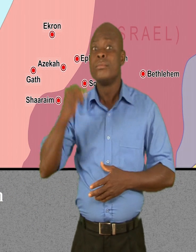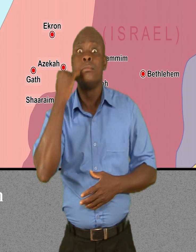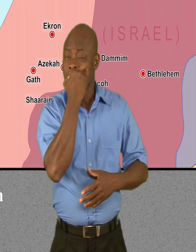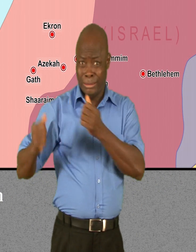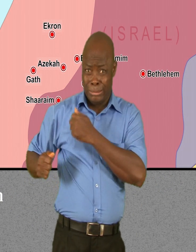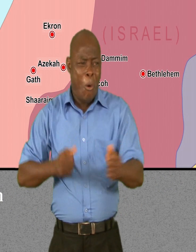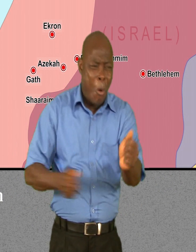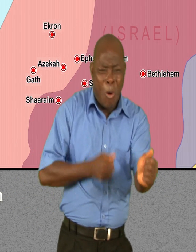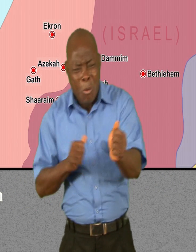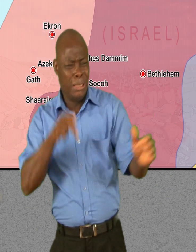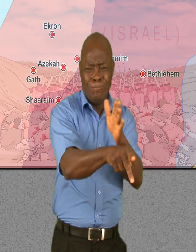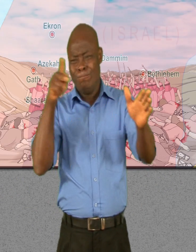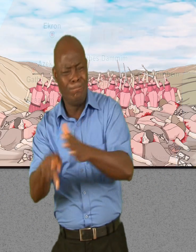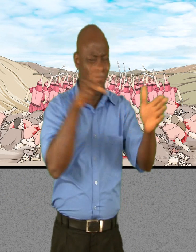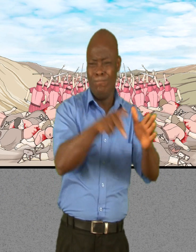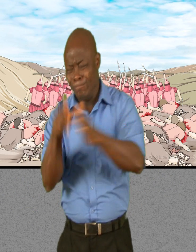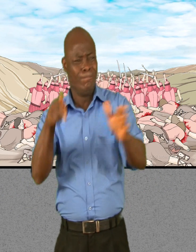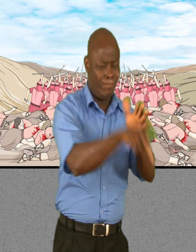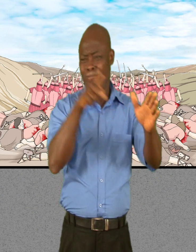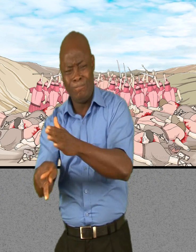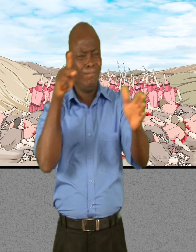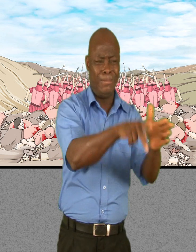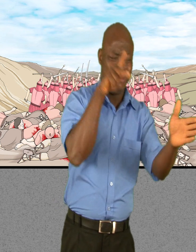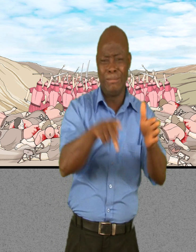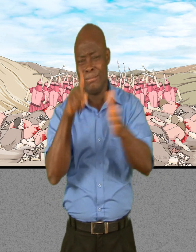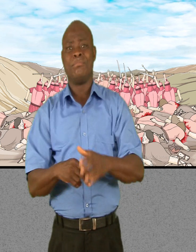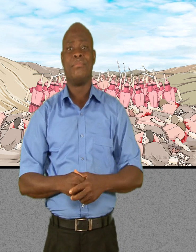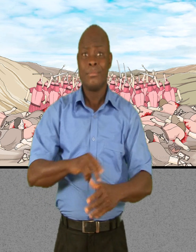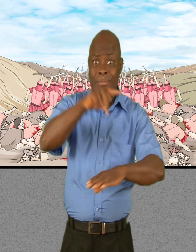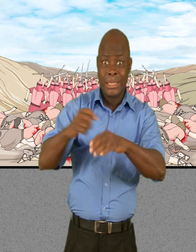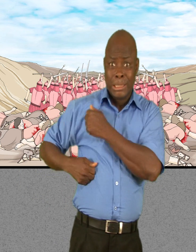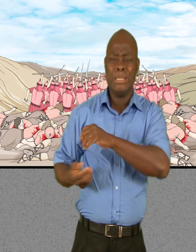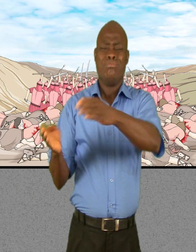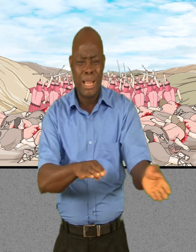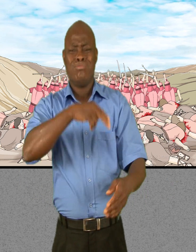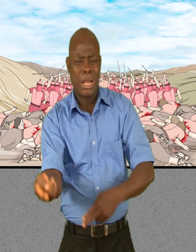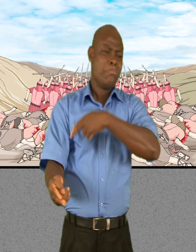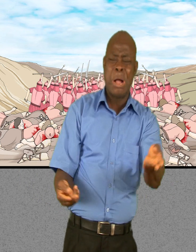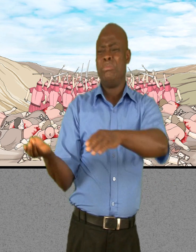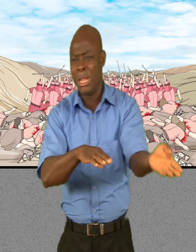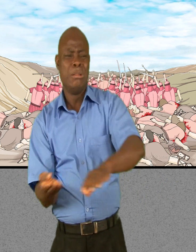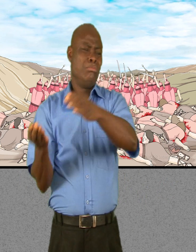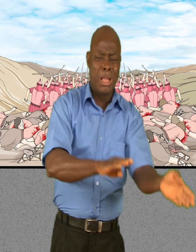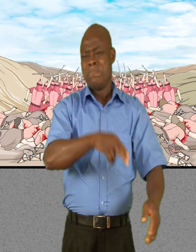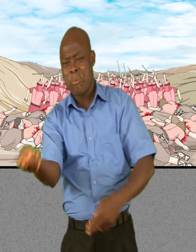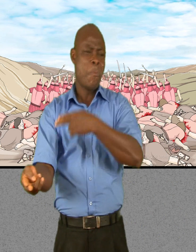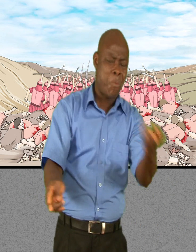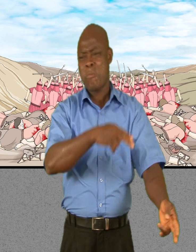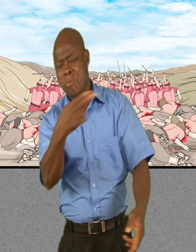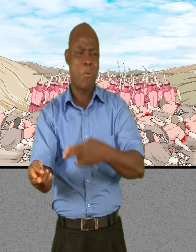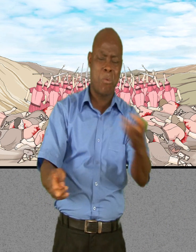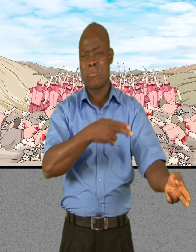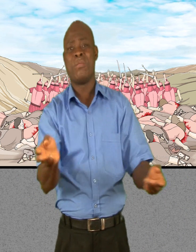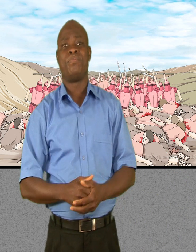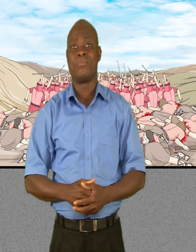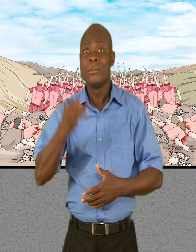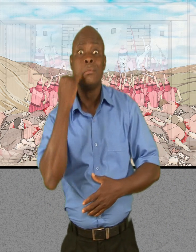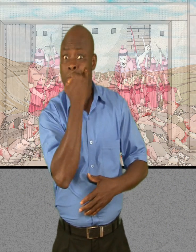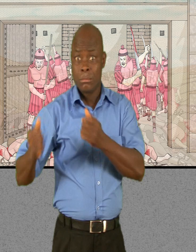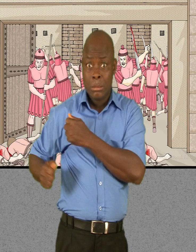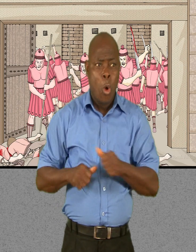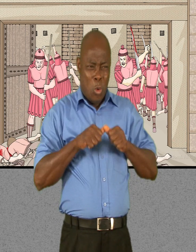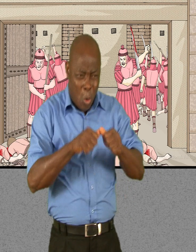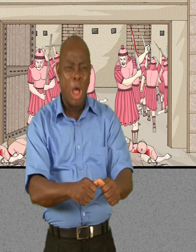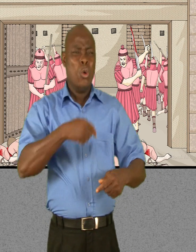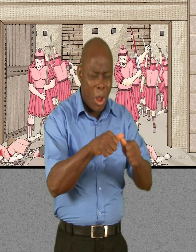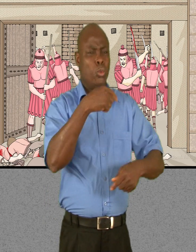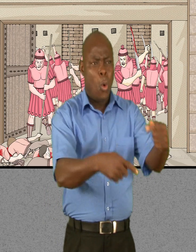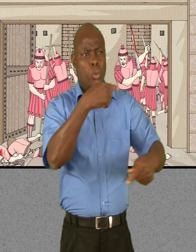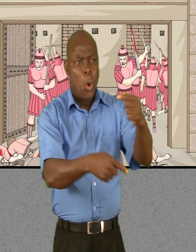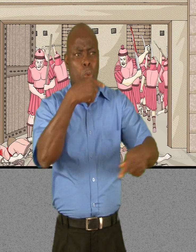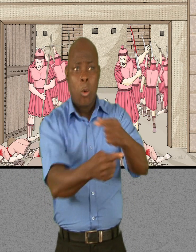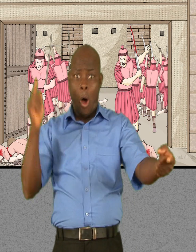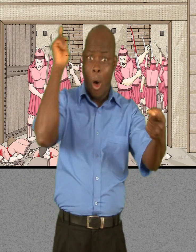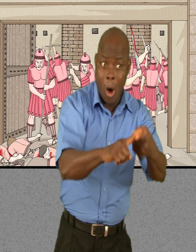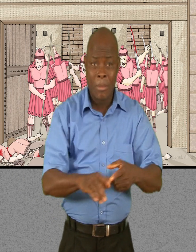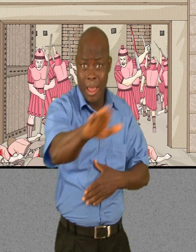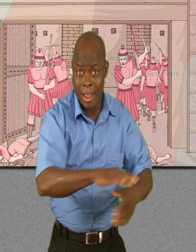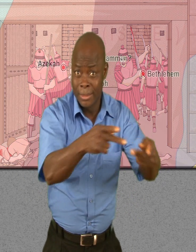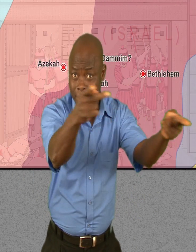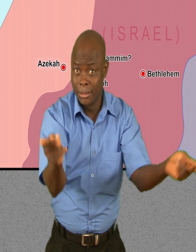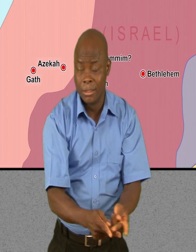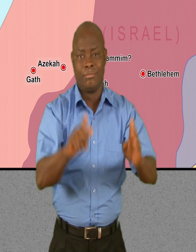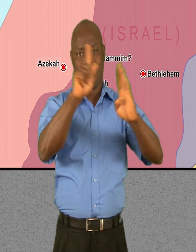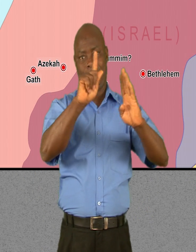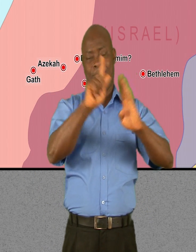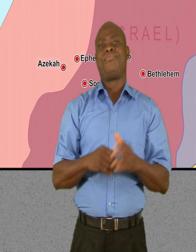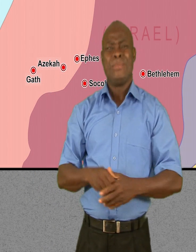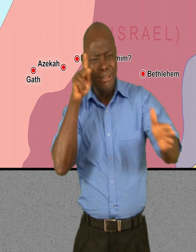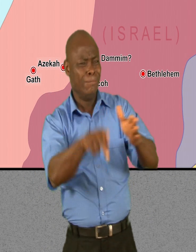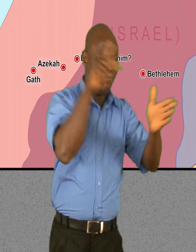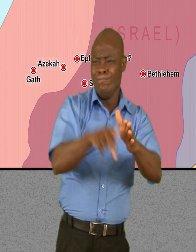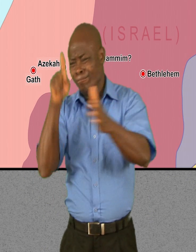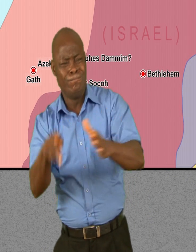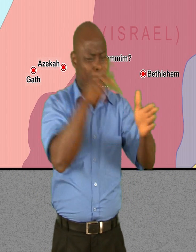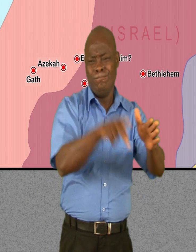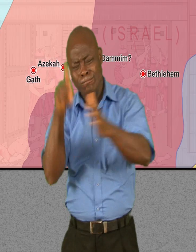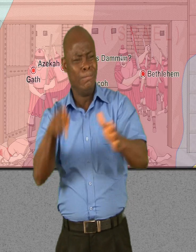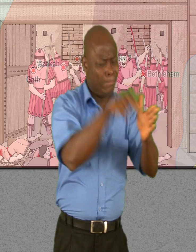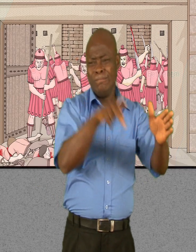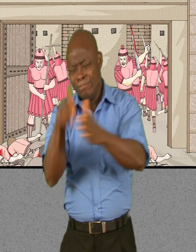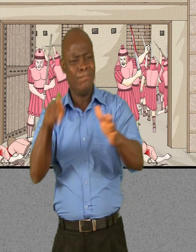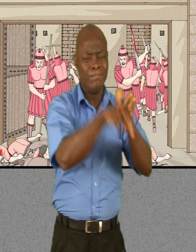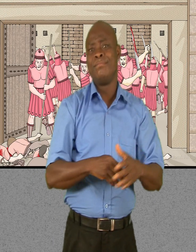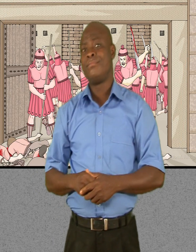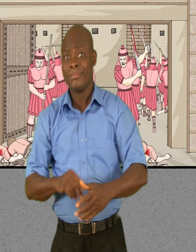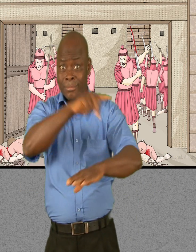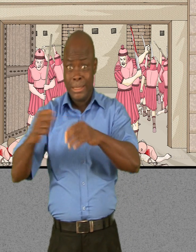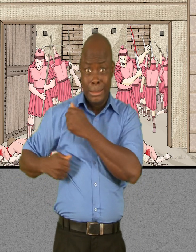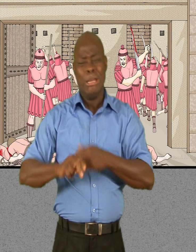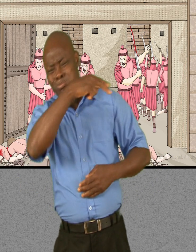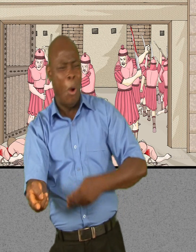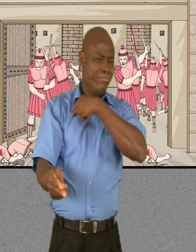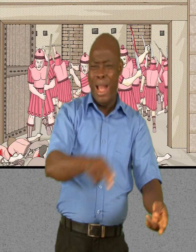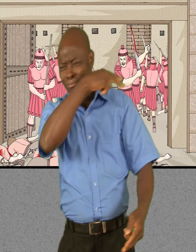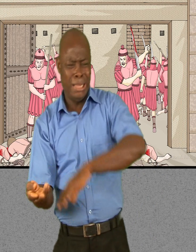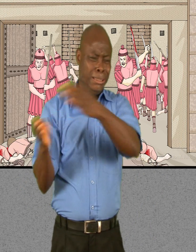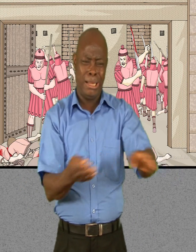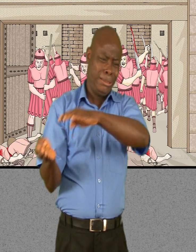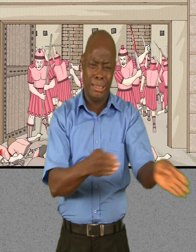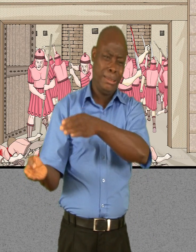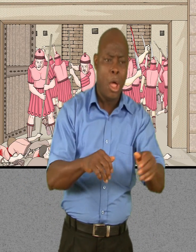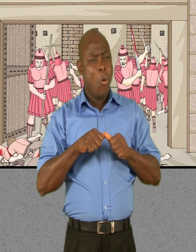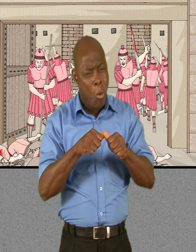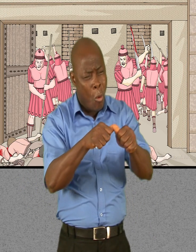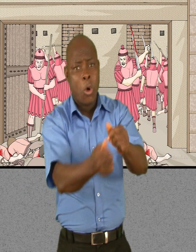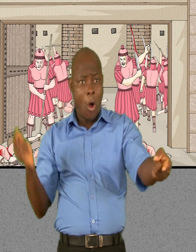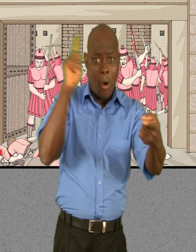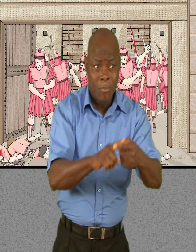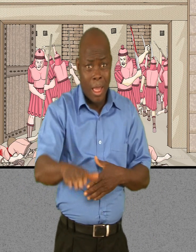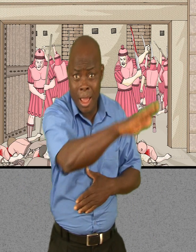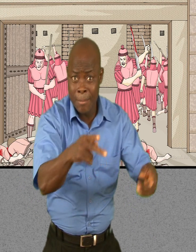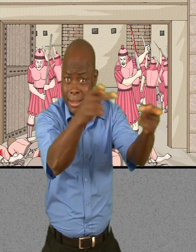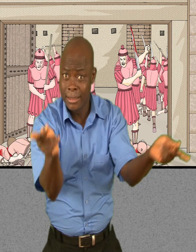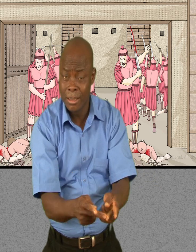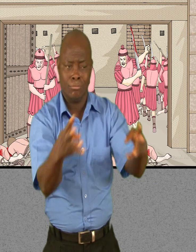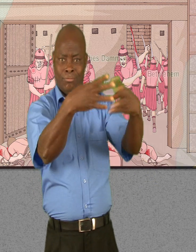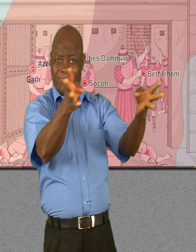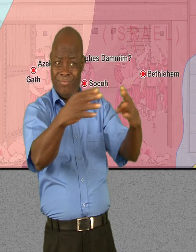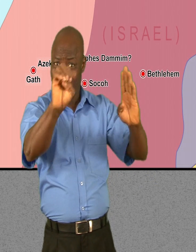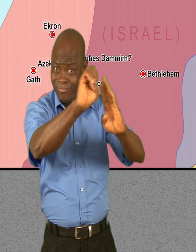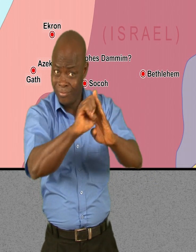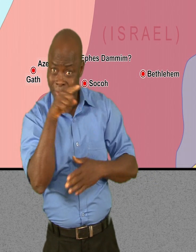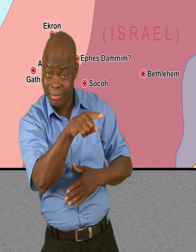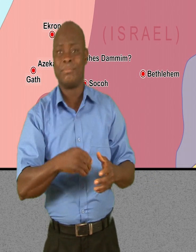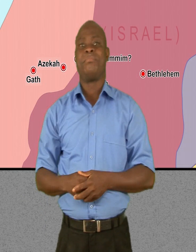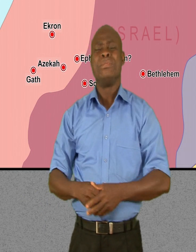Then the men of Israel and Judah charged forward with a shout and pursued the Philistines to the entrance of Gath and to the gates of Ekron.